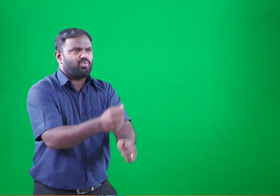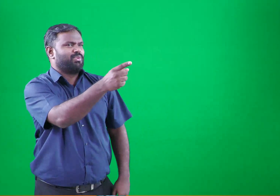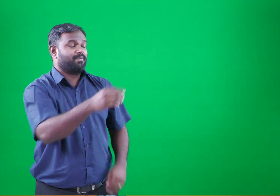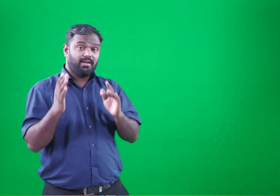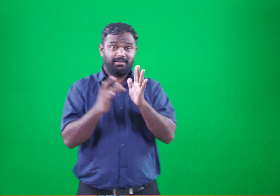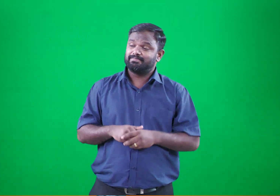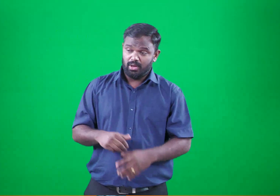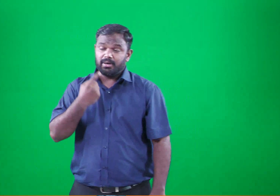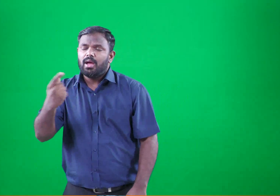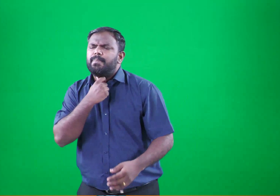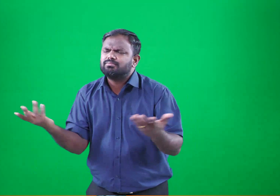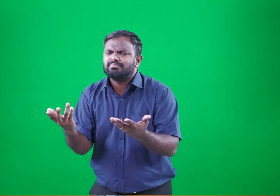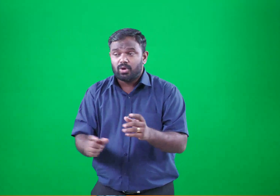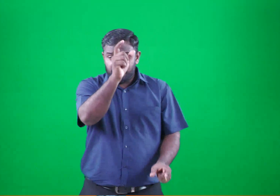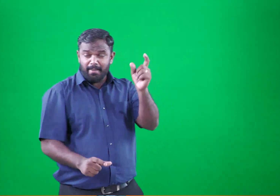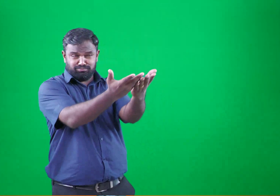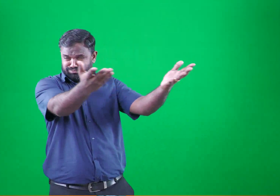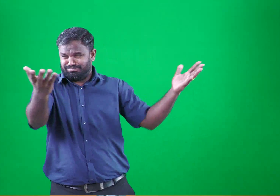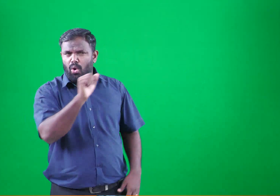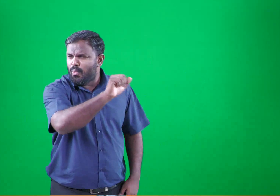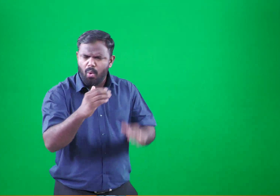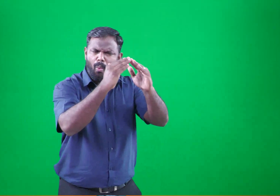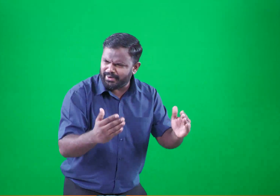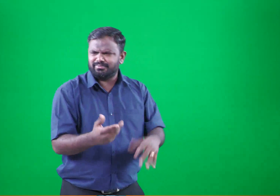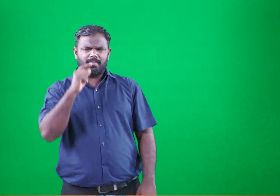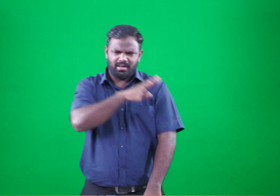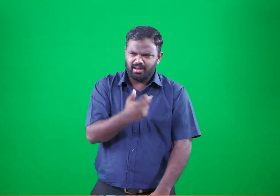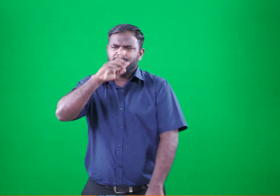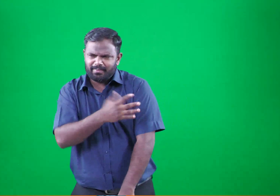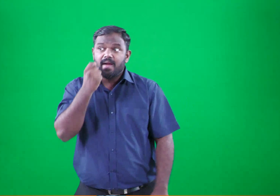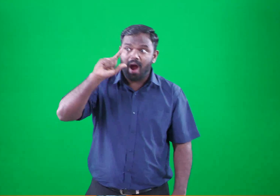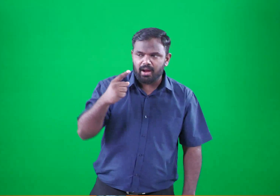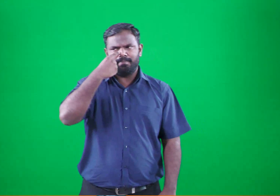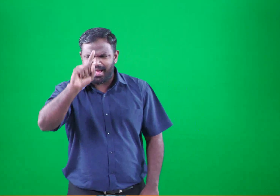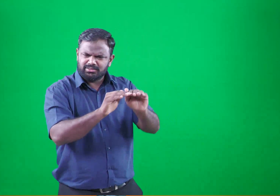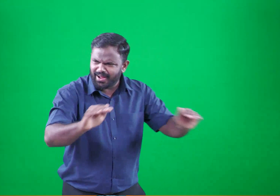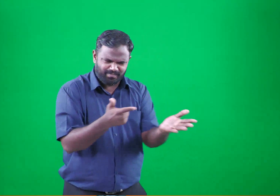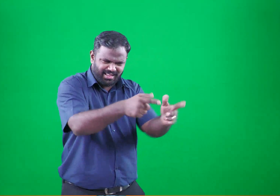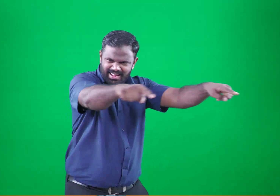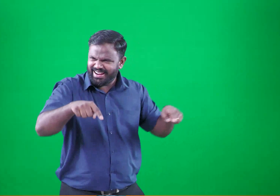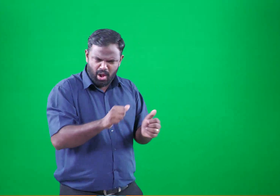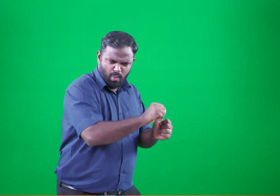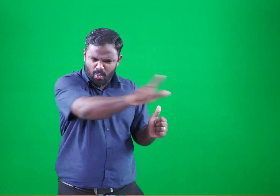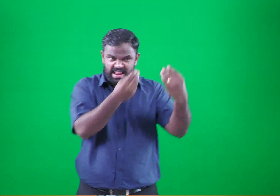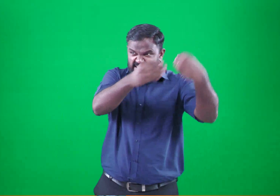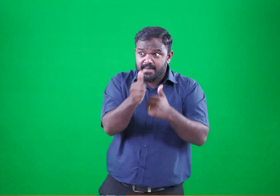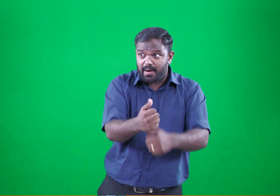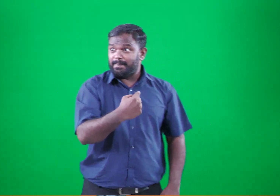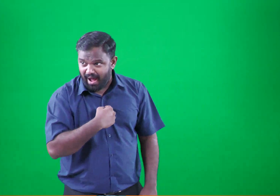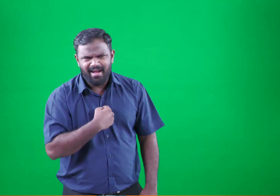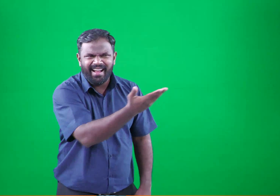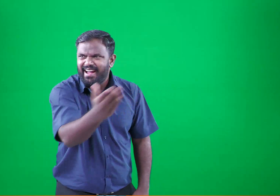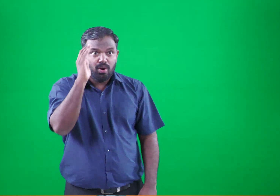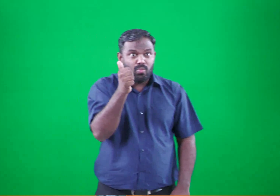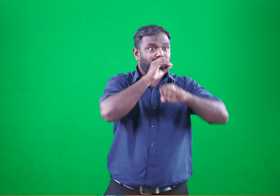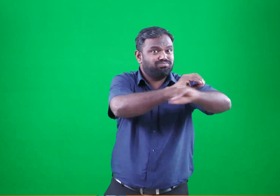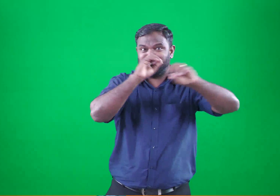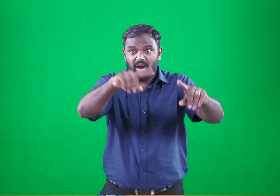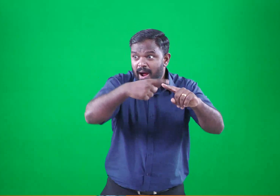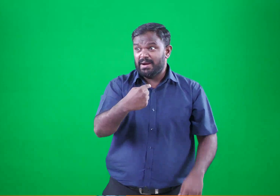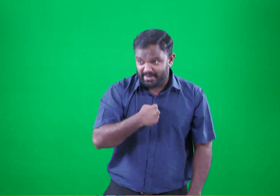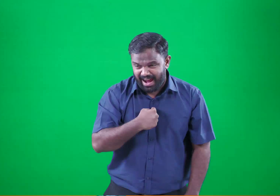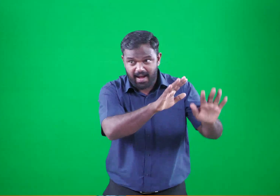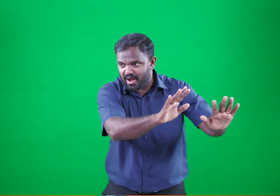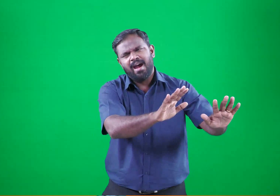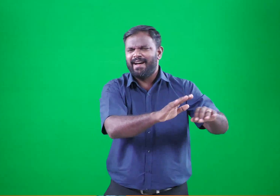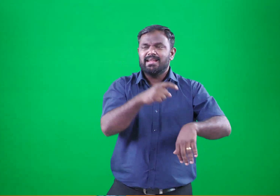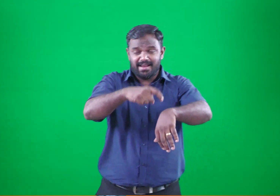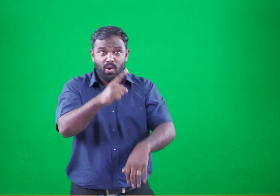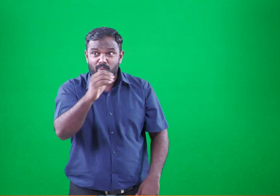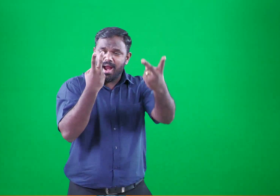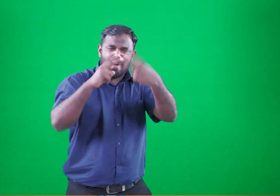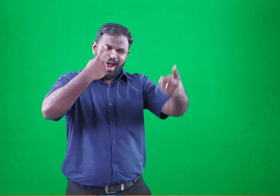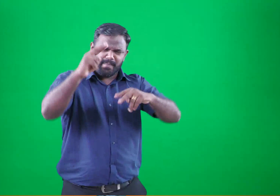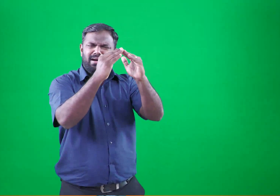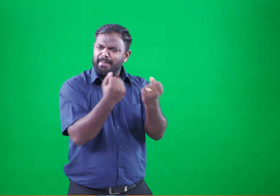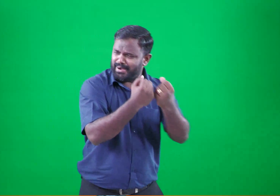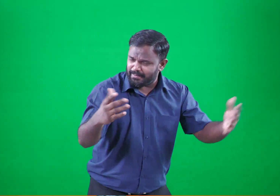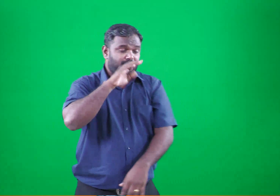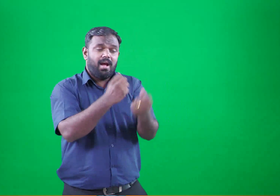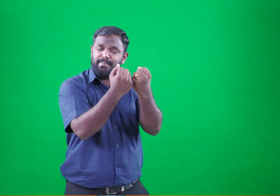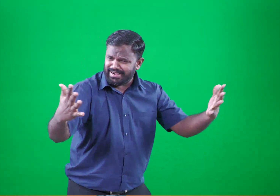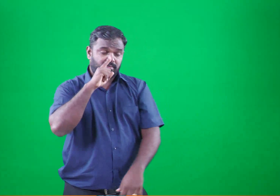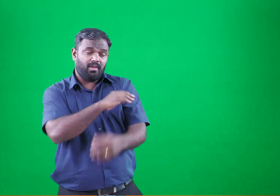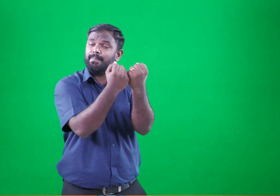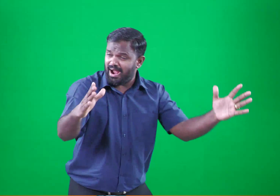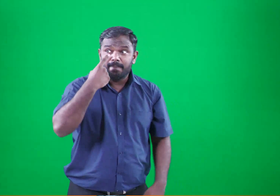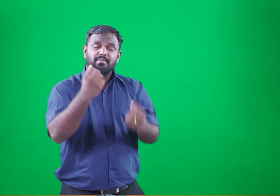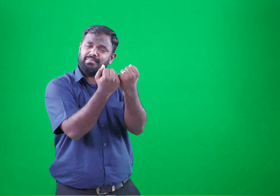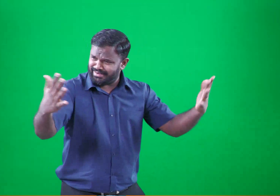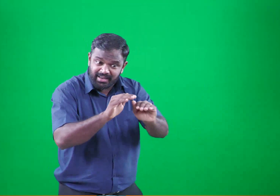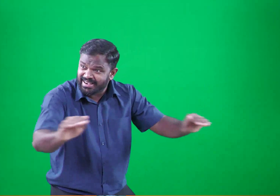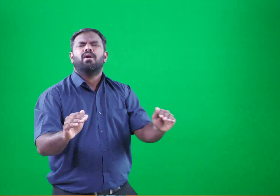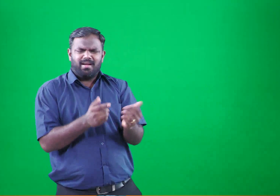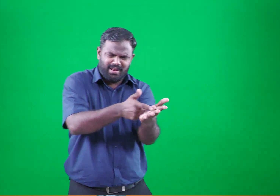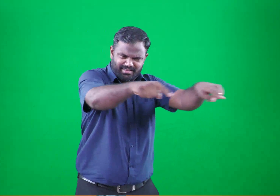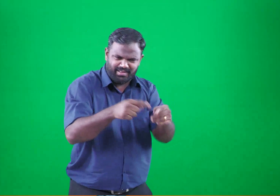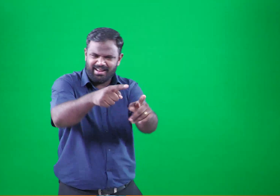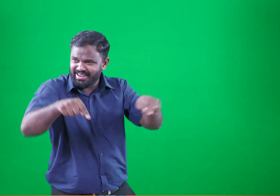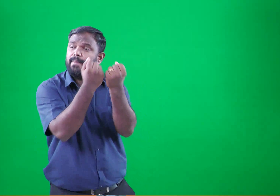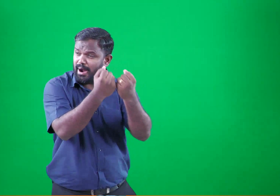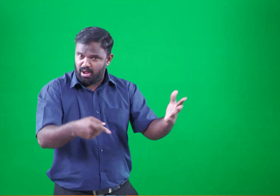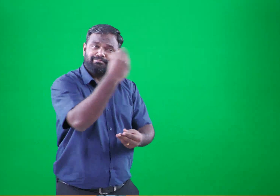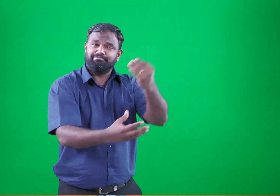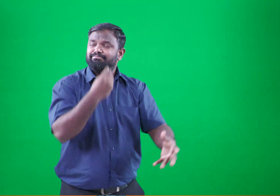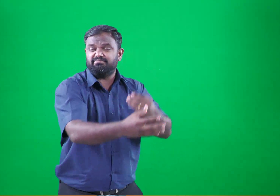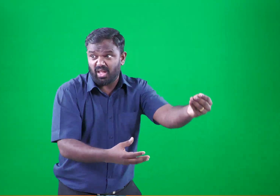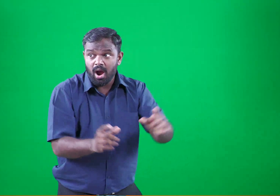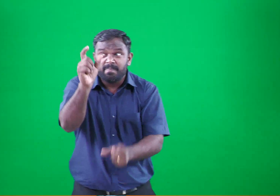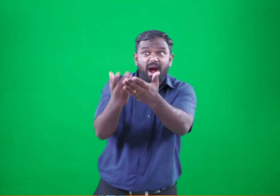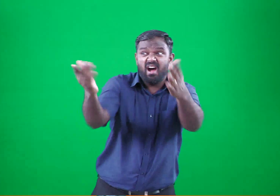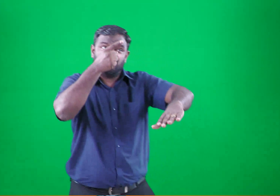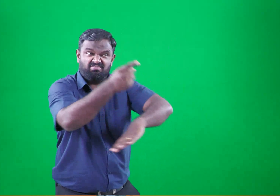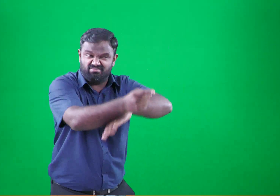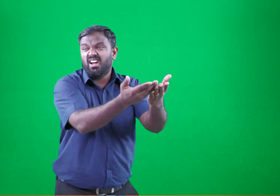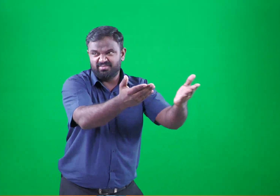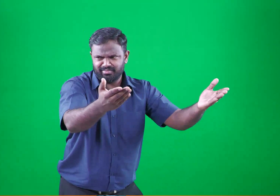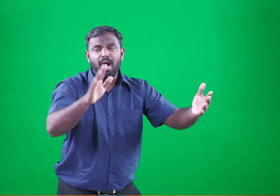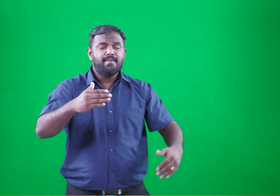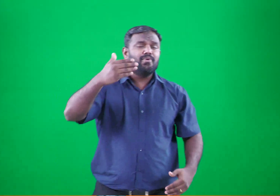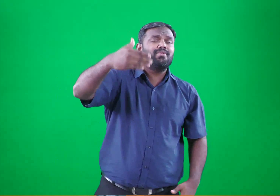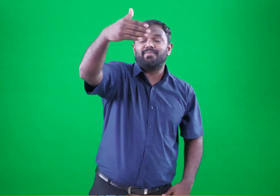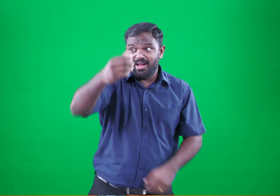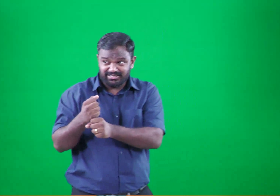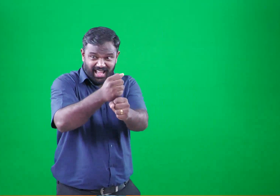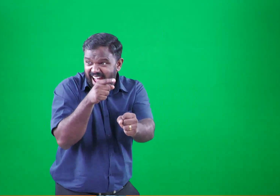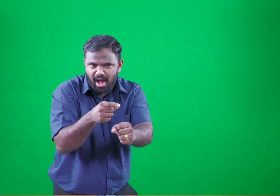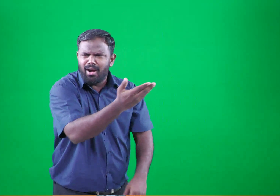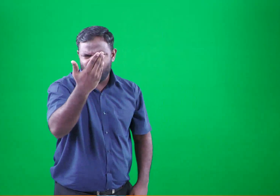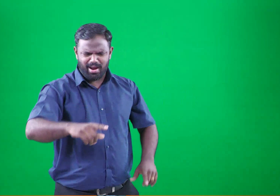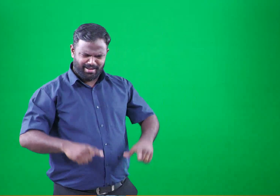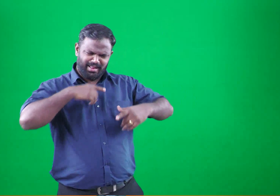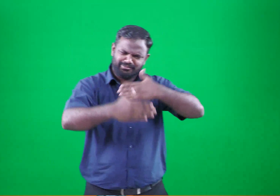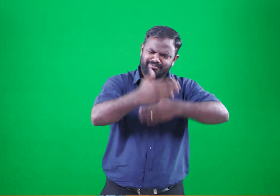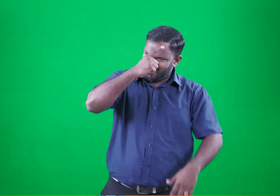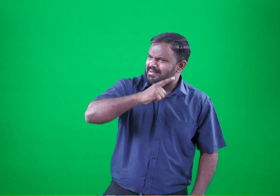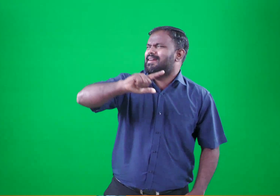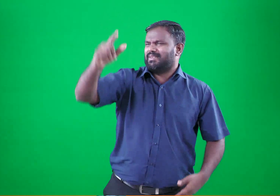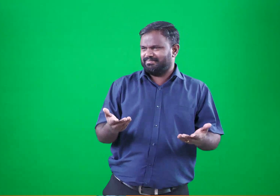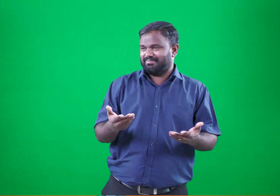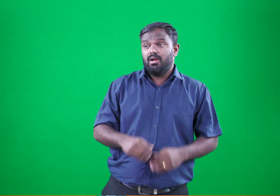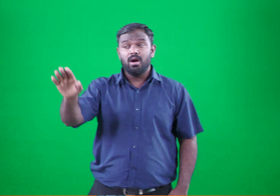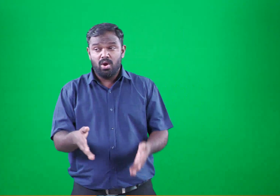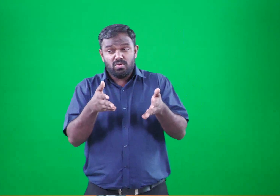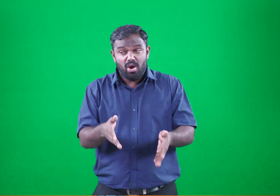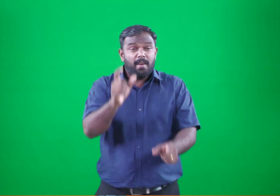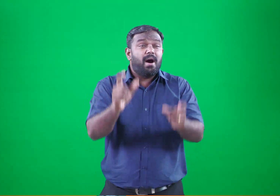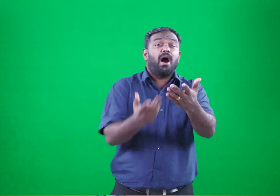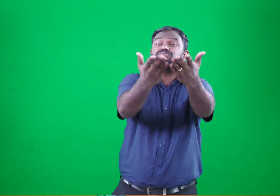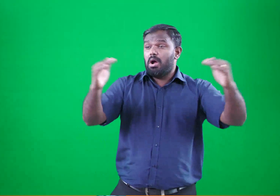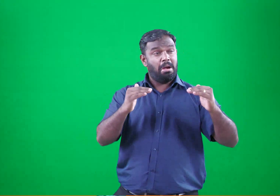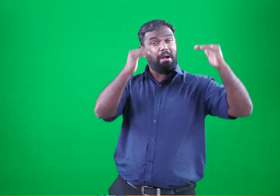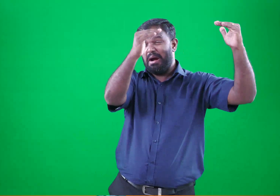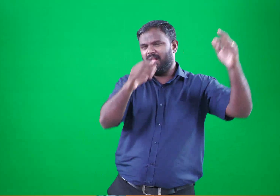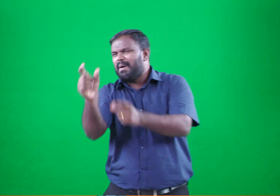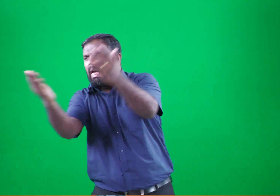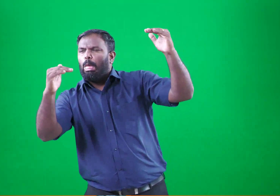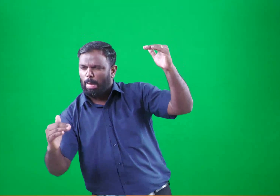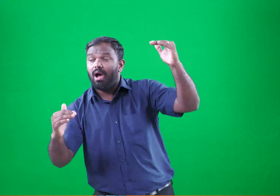"Truly I tell you," Jesus replied, "no one who has left home or brothers or sisters or mother or father or children or fields for My sake and for the gospel will fail to receive a hundredfold in the present age- houses and brothers and sisters and mothers and children and fields, along with persecutions- and in the age to come, eternal life.